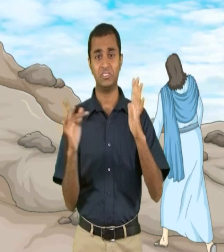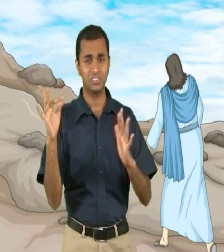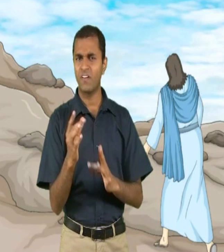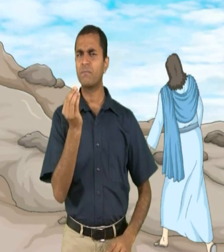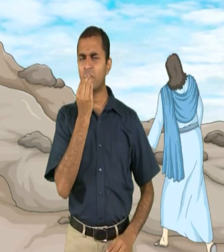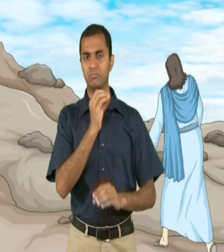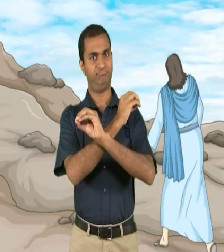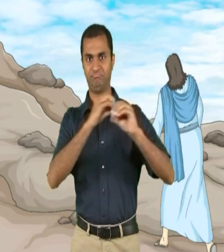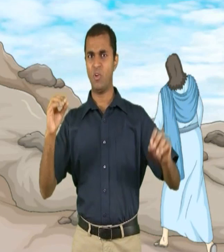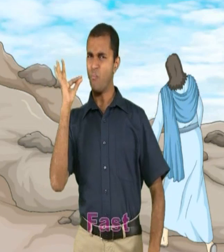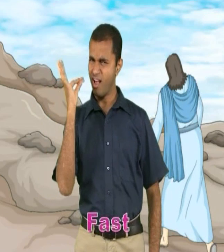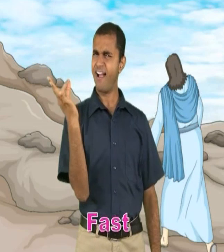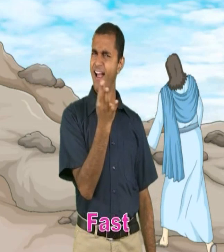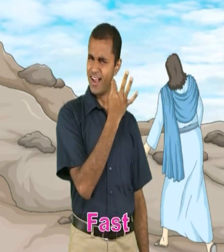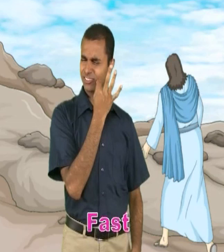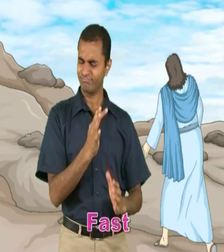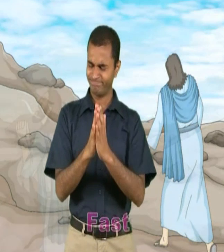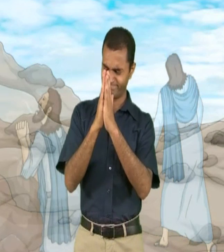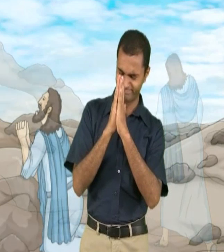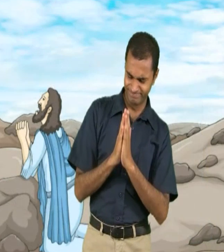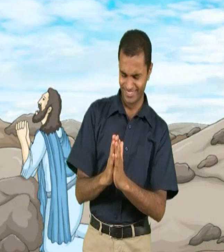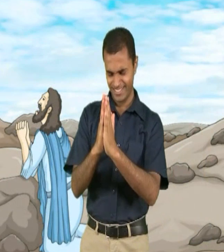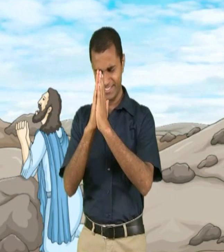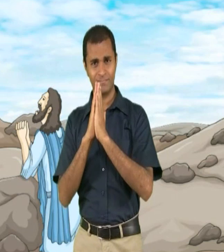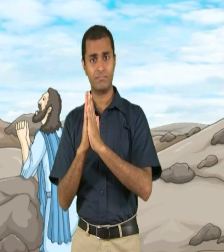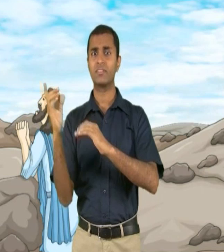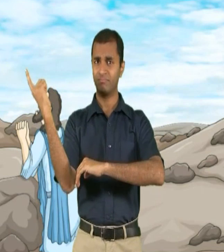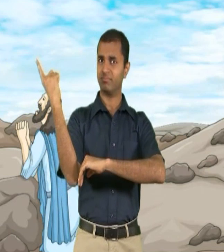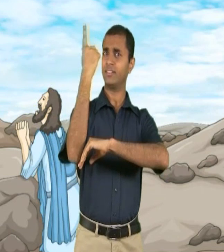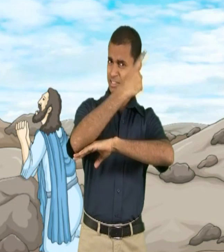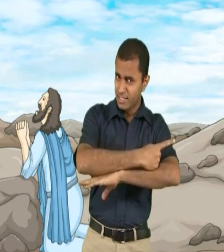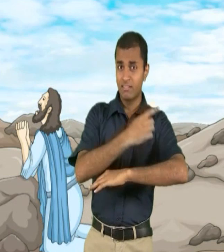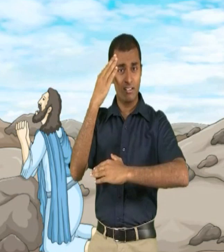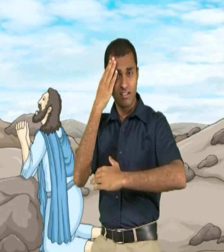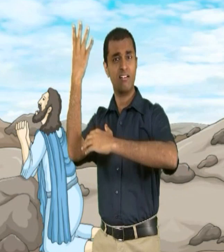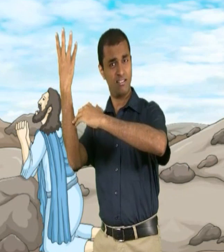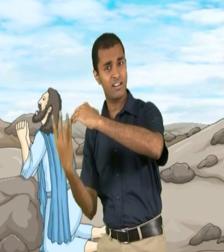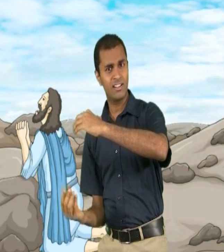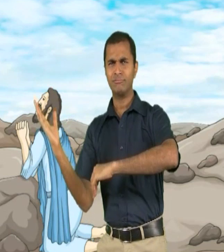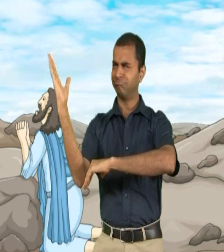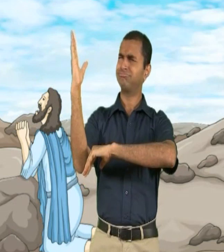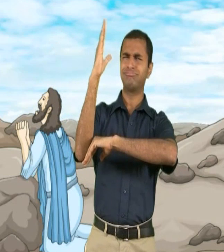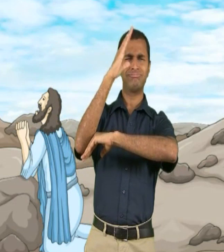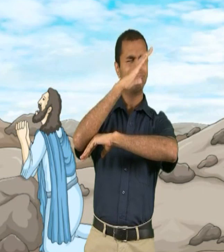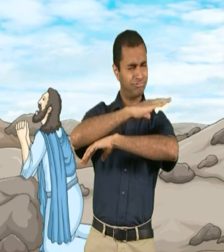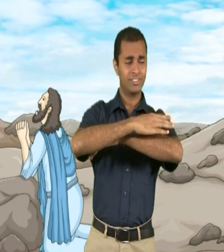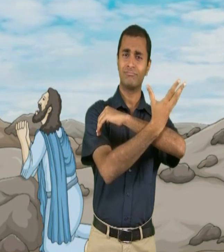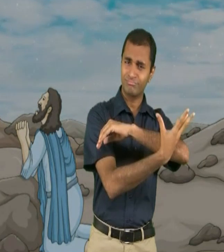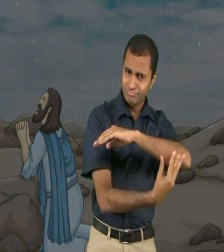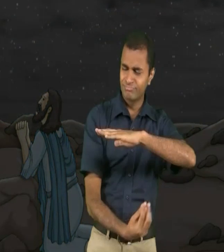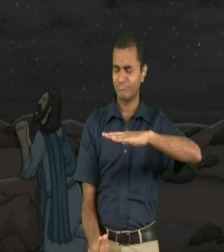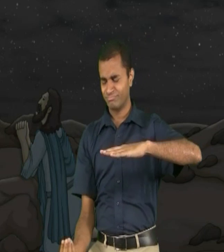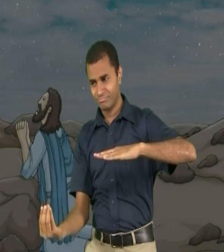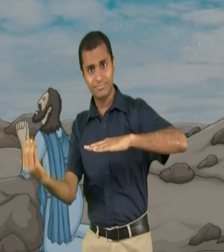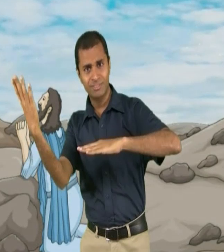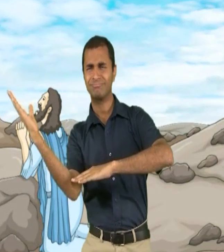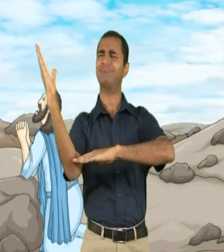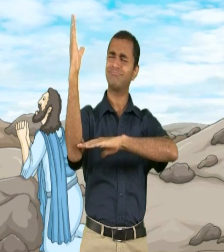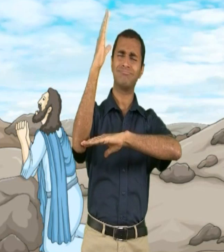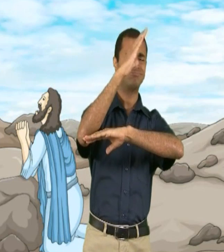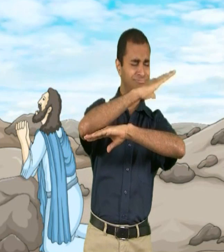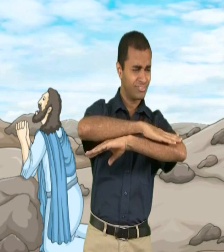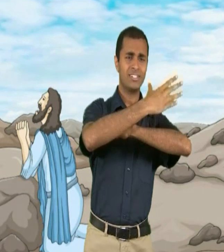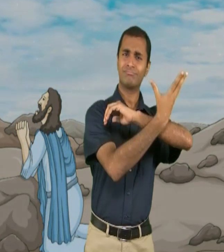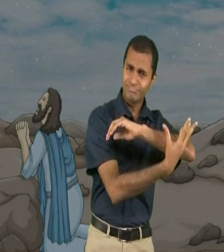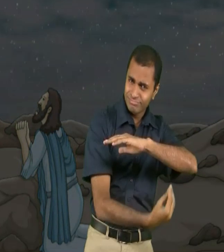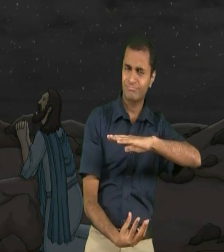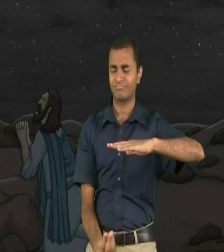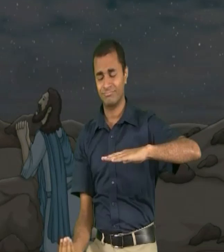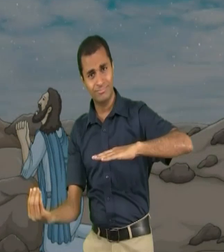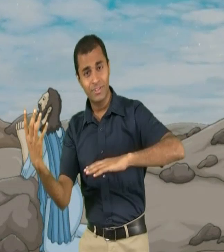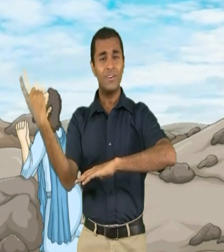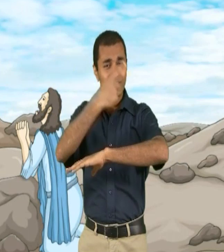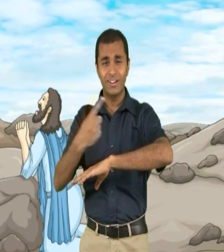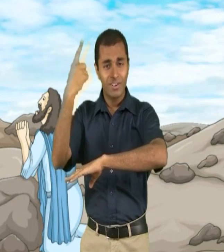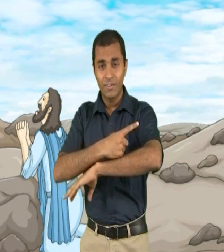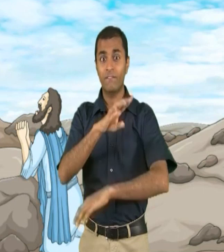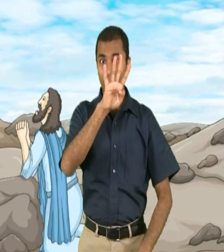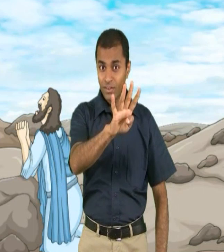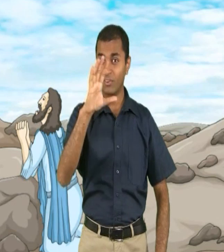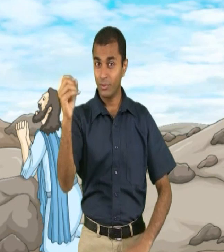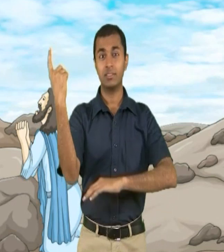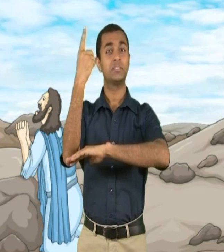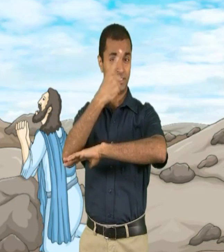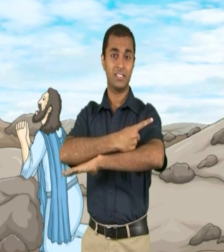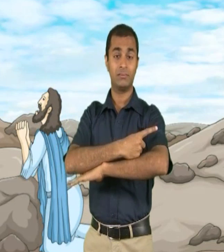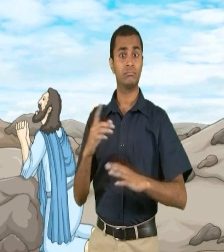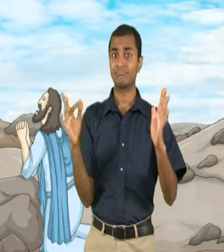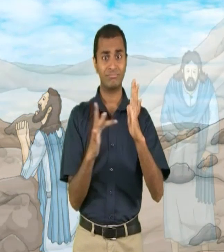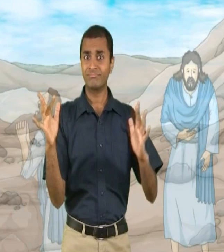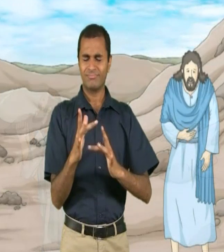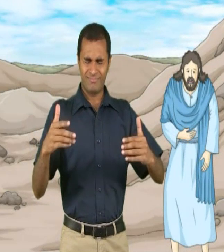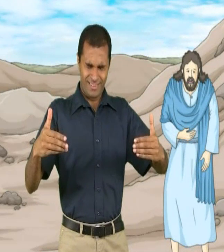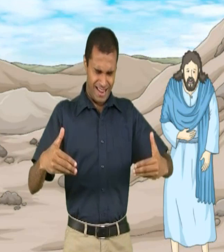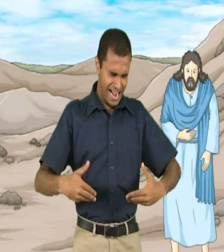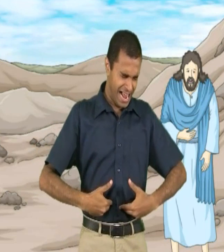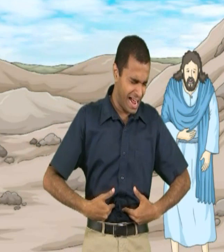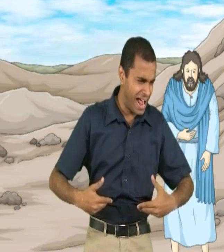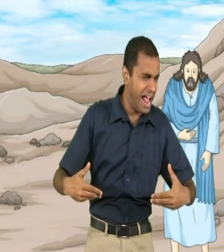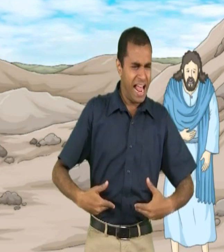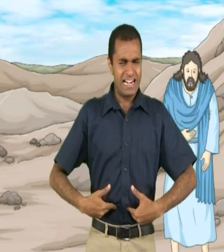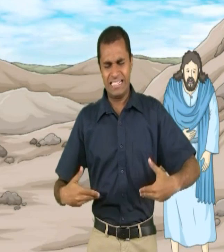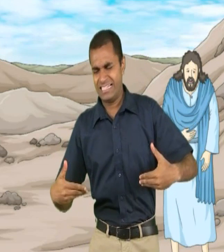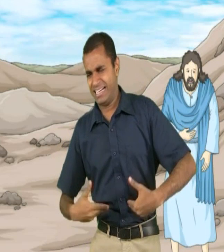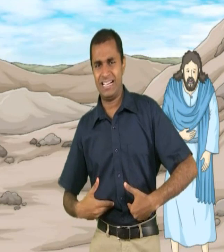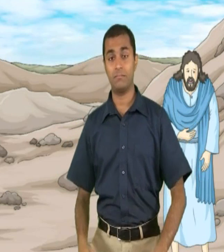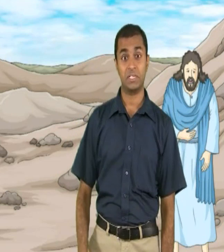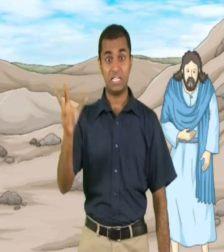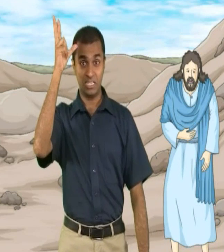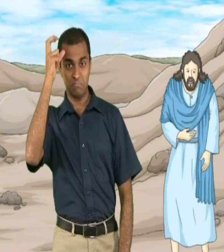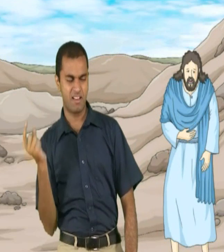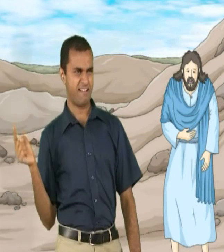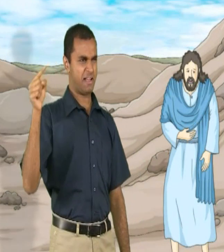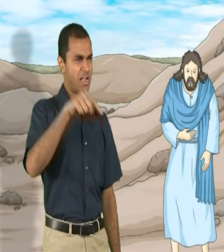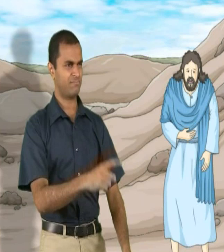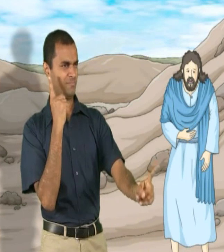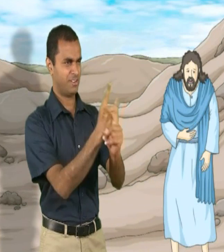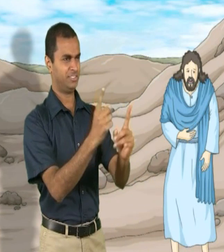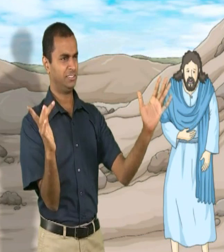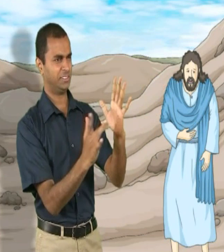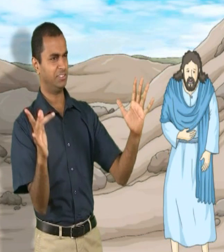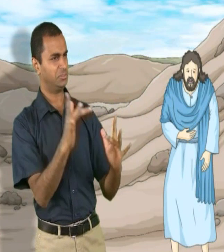After fasting forty days and forty nights, He was hungry.